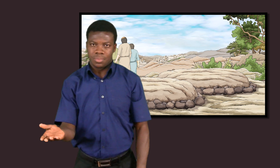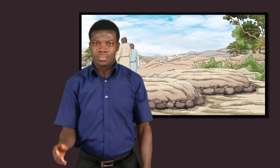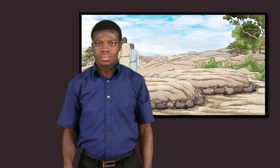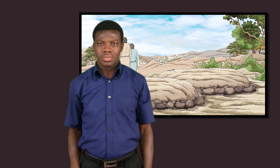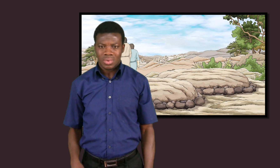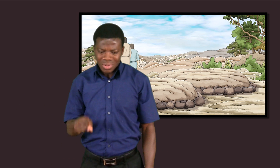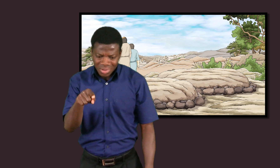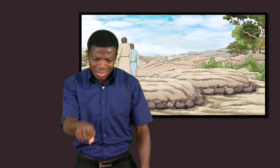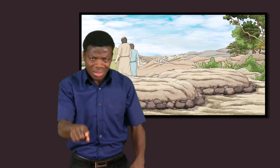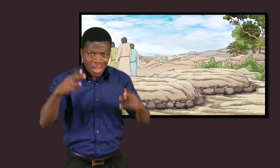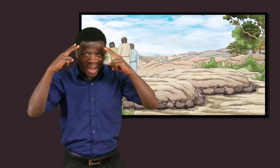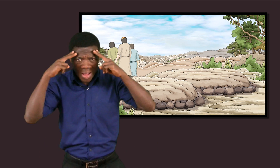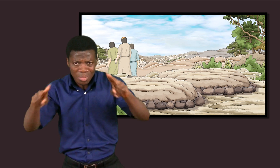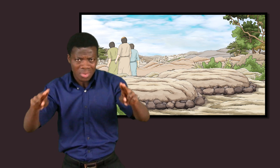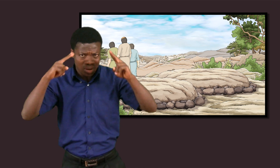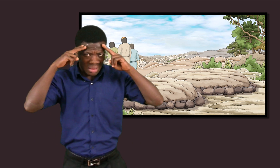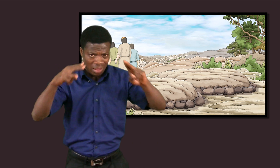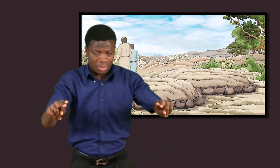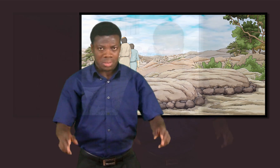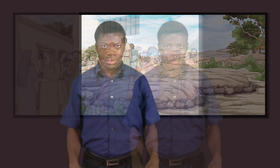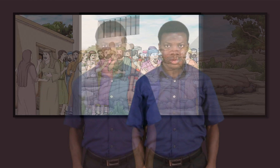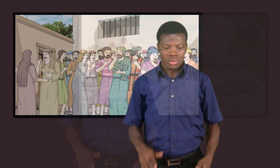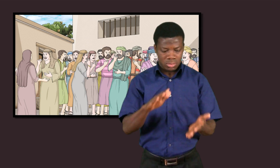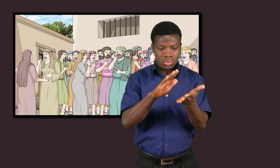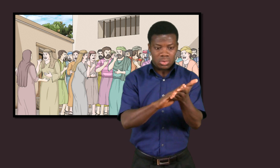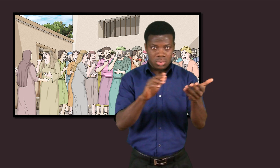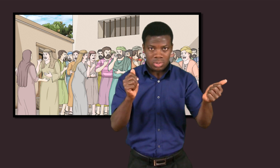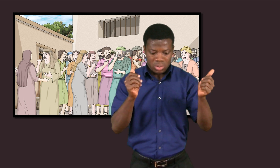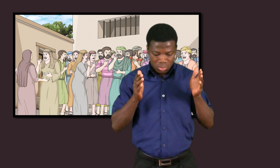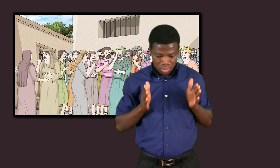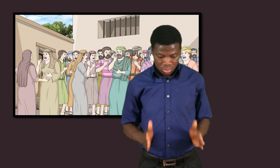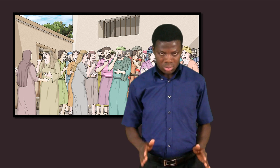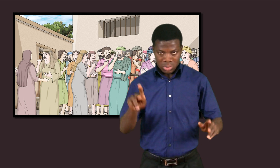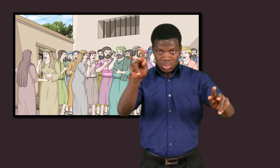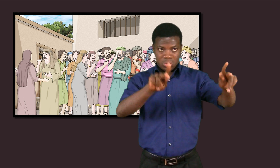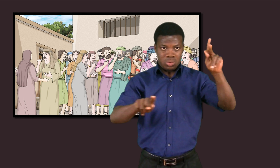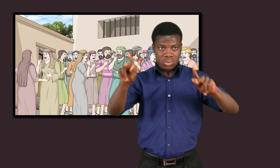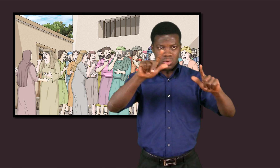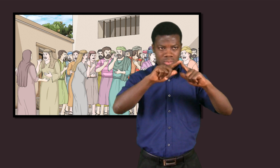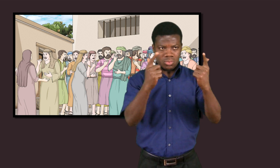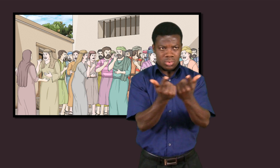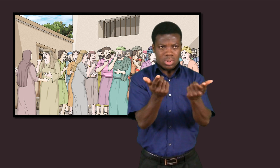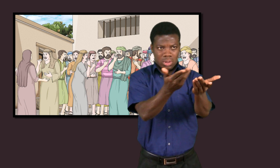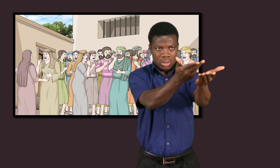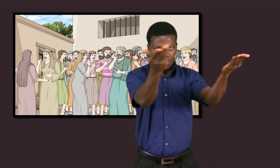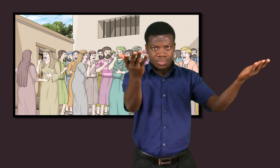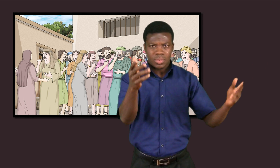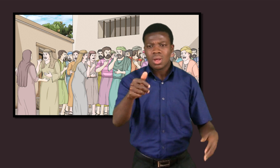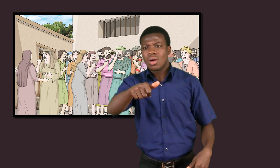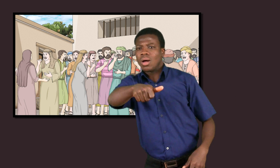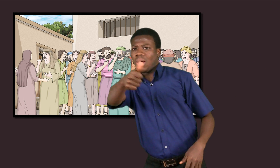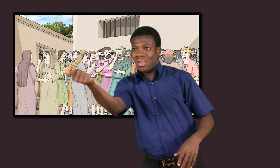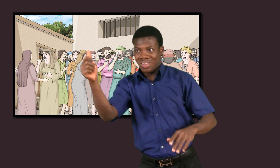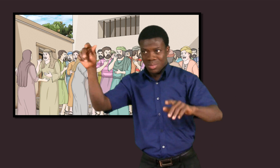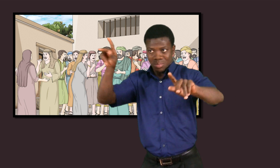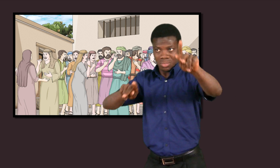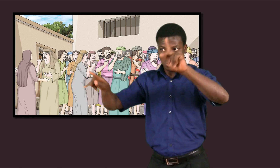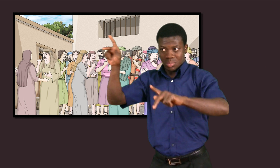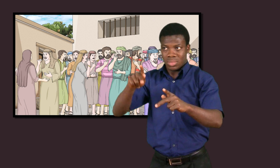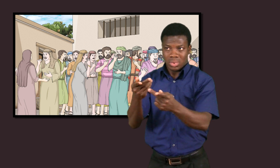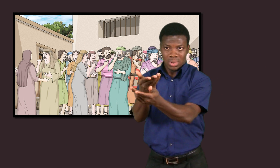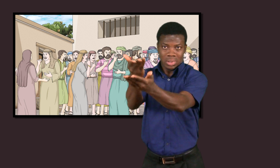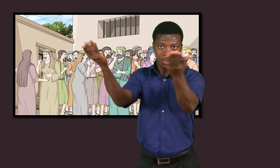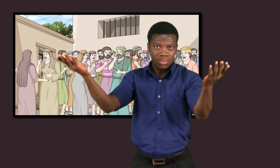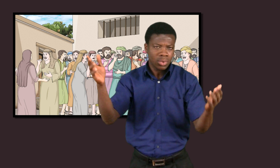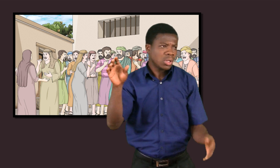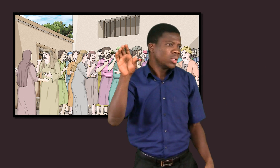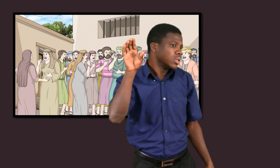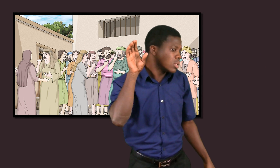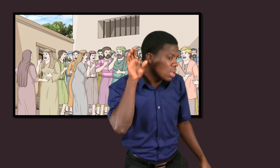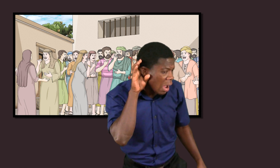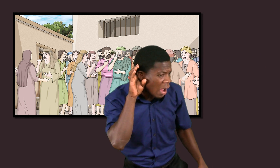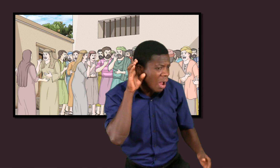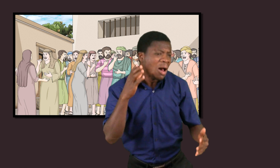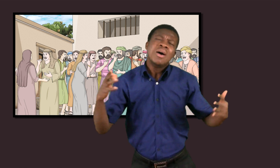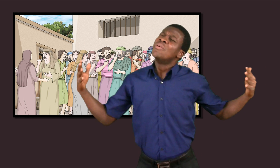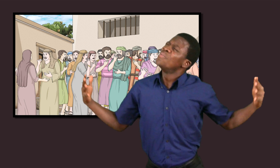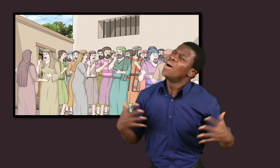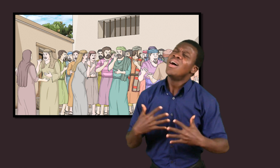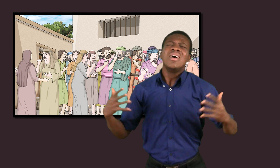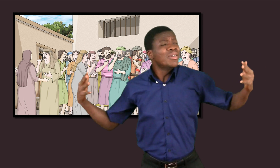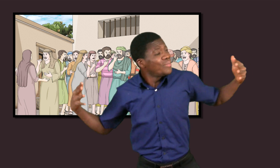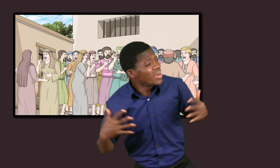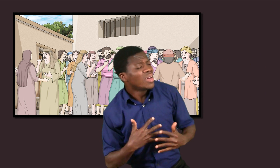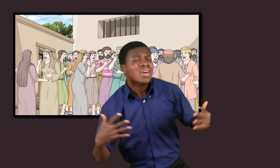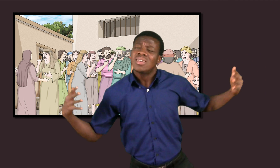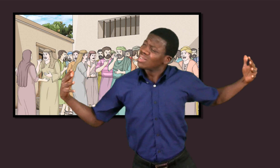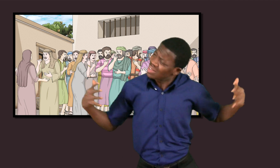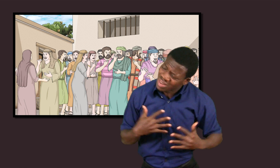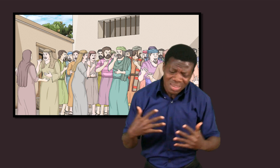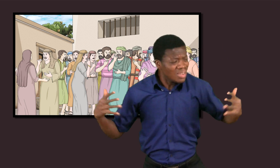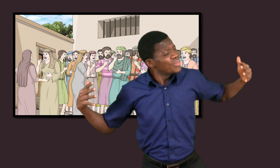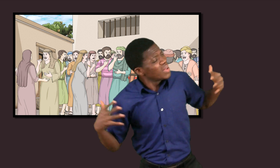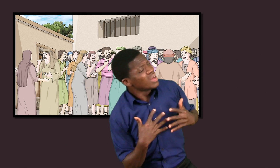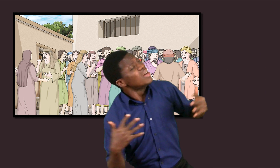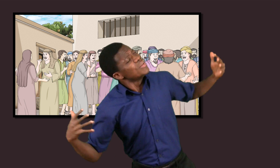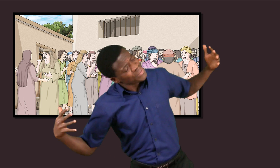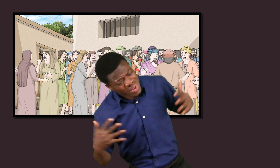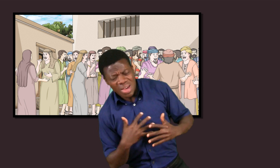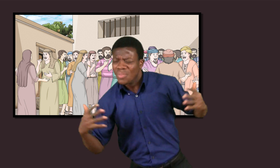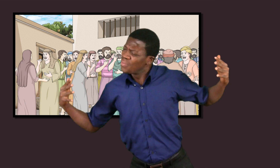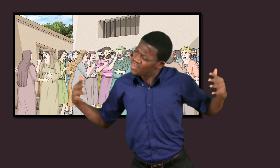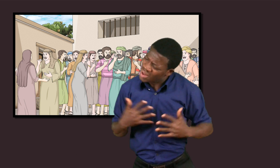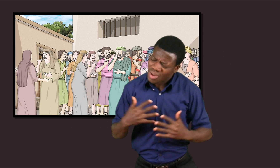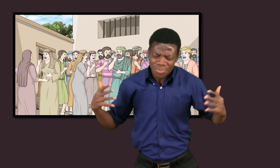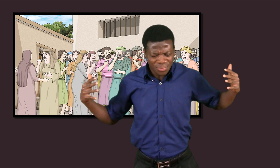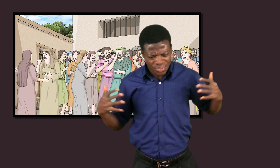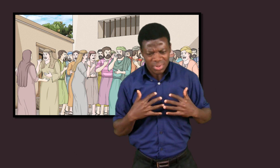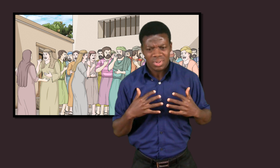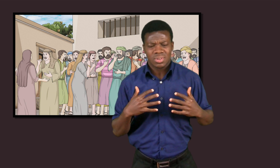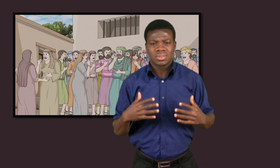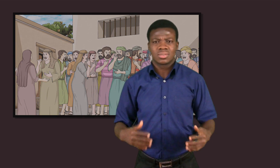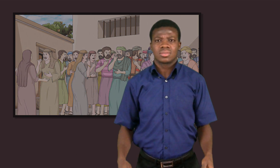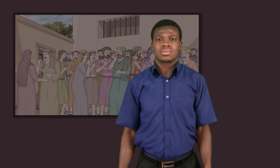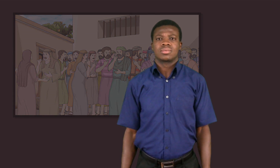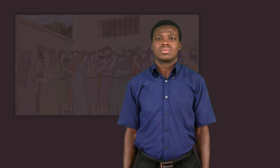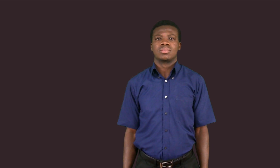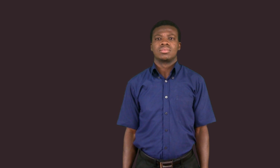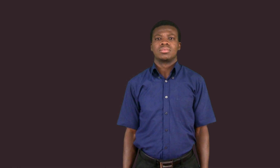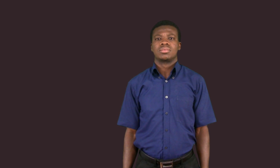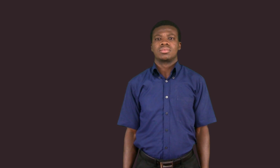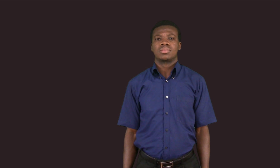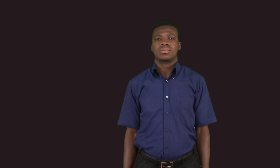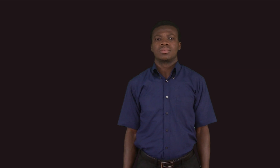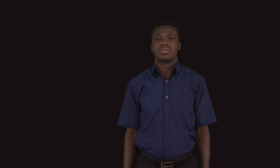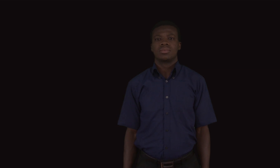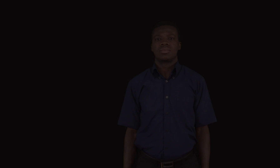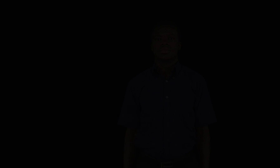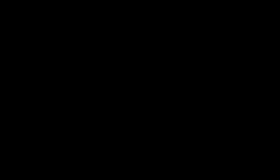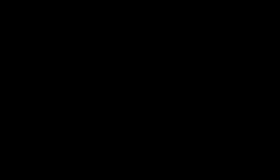And great fear came over the whole church and all who heard about these events.